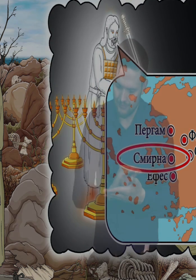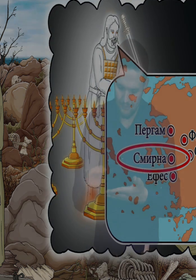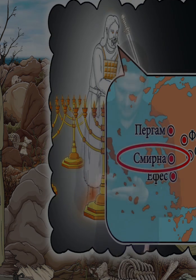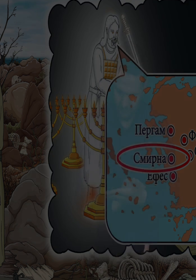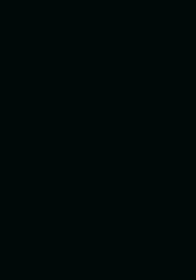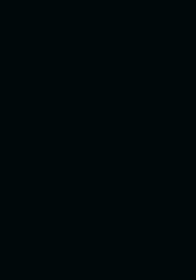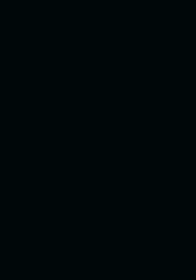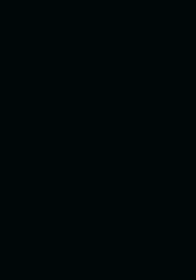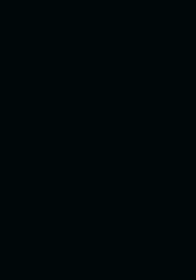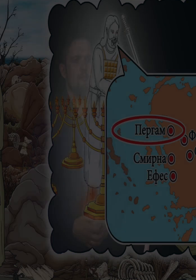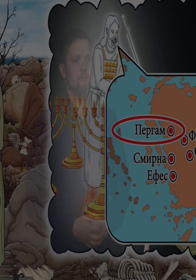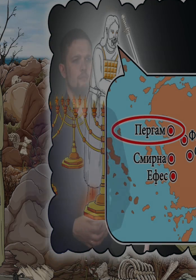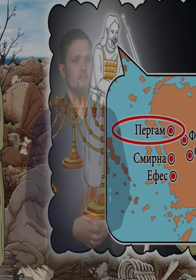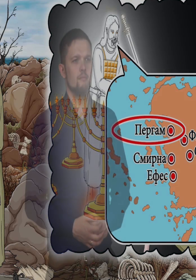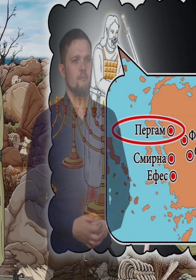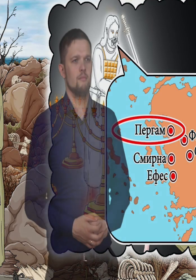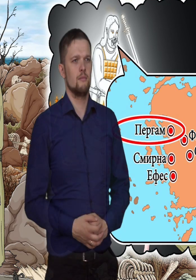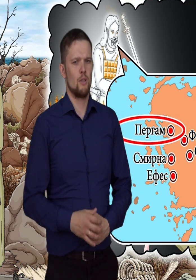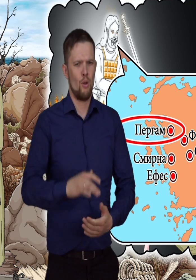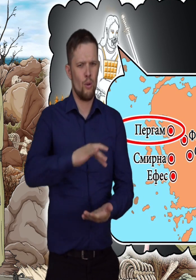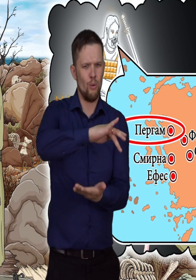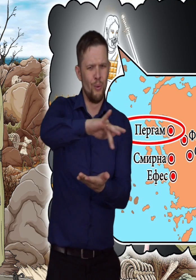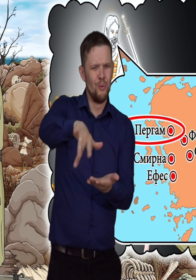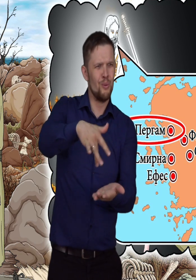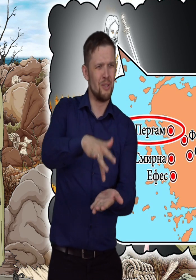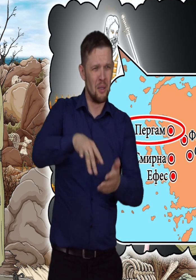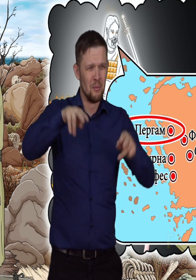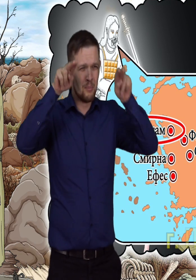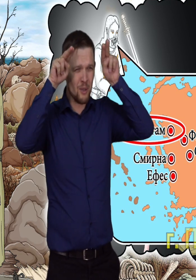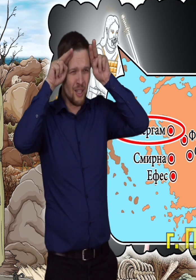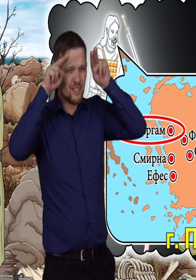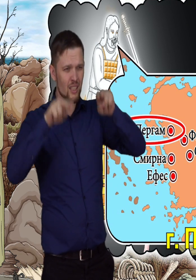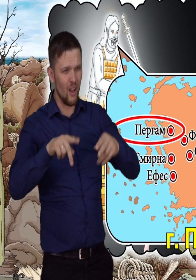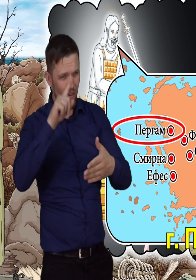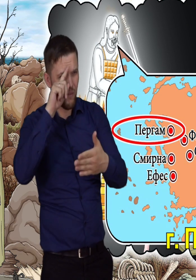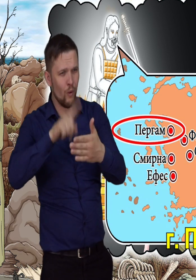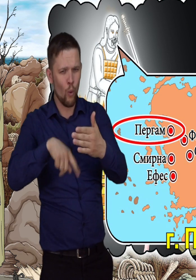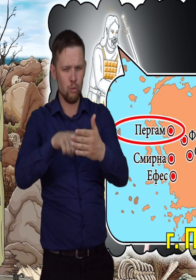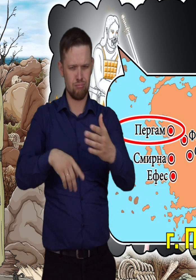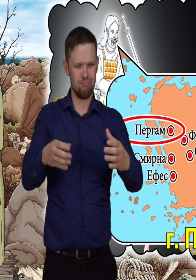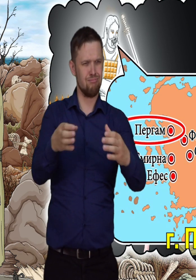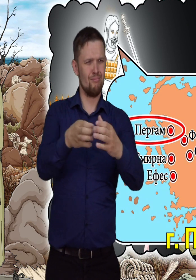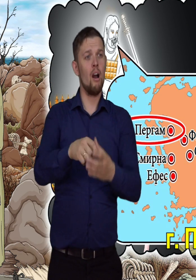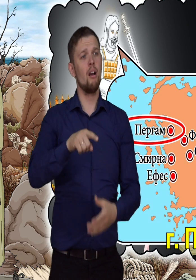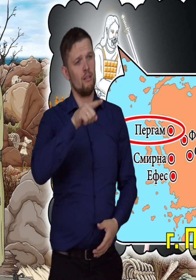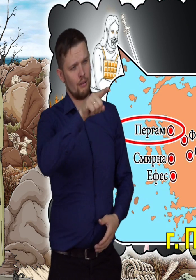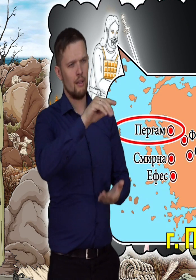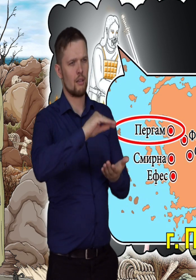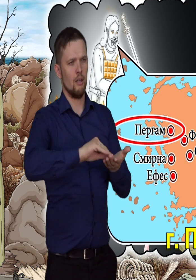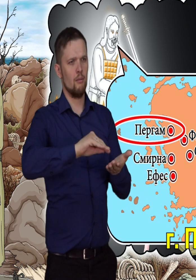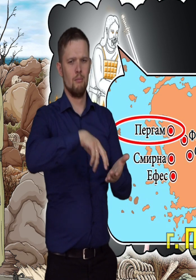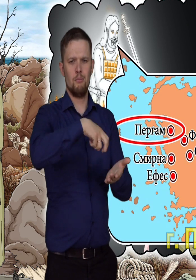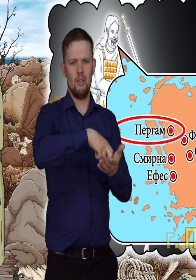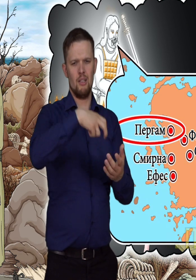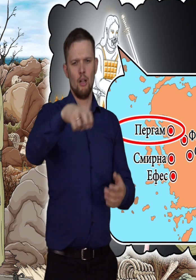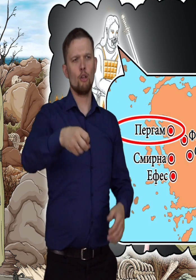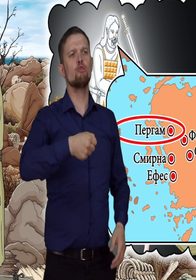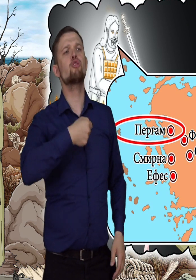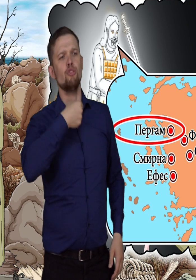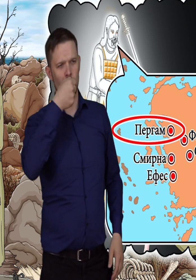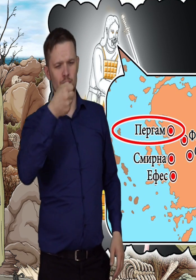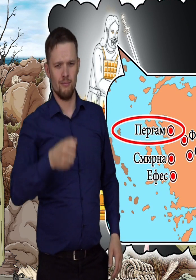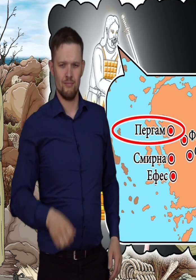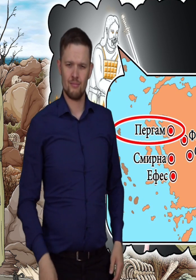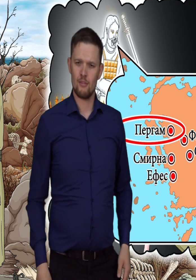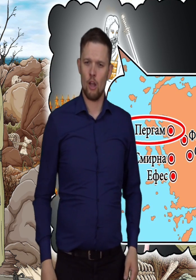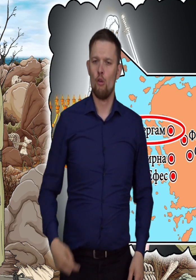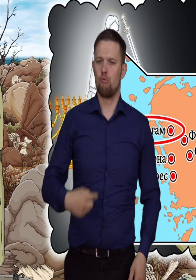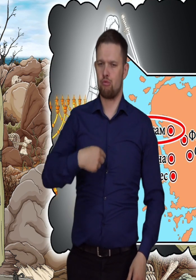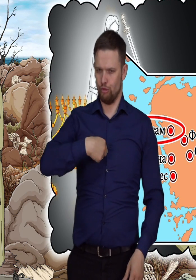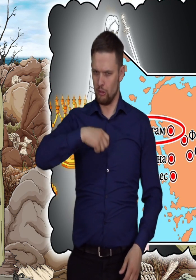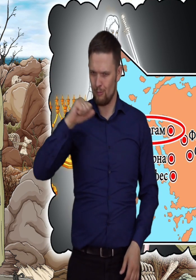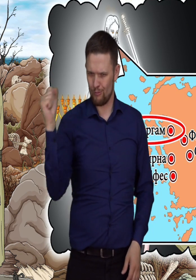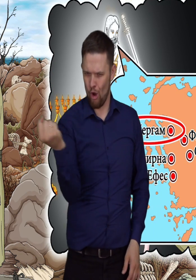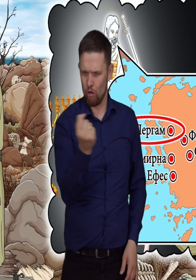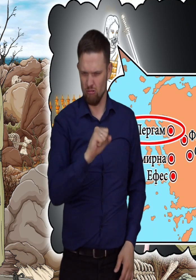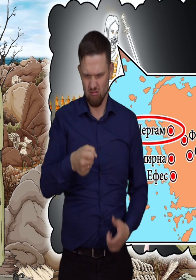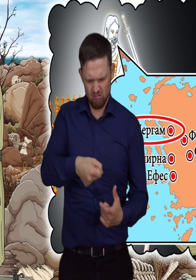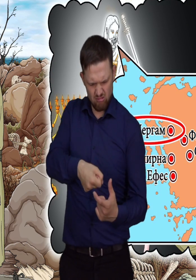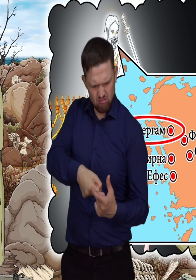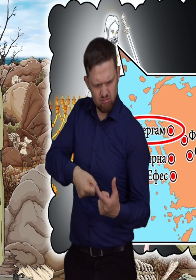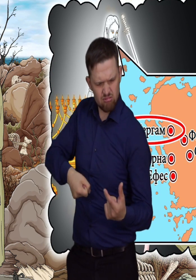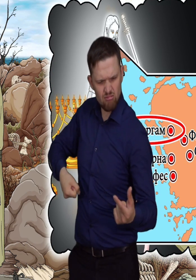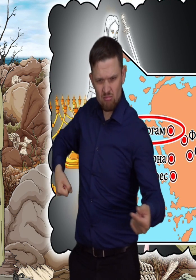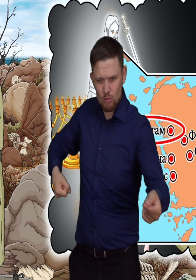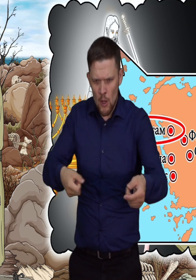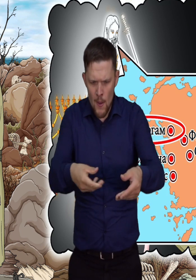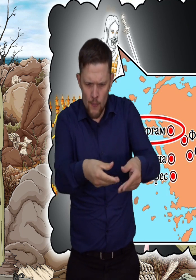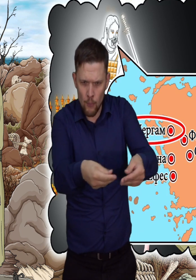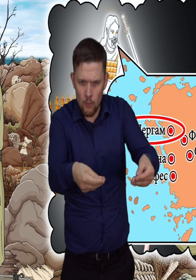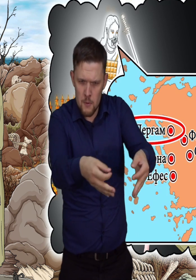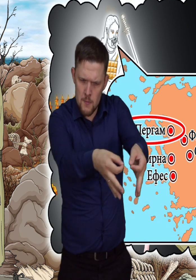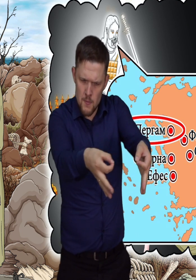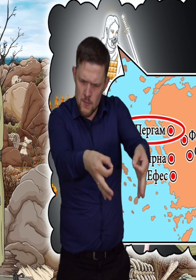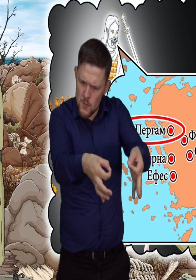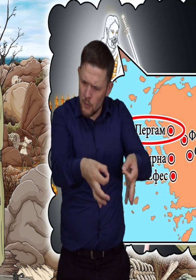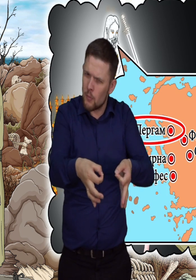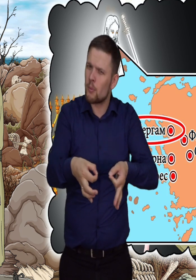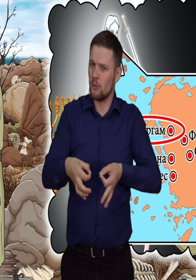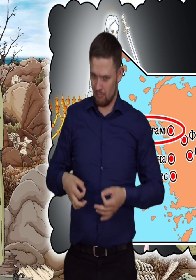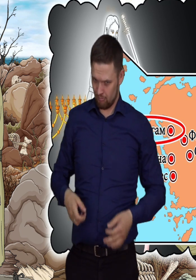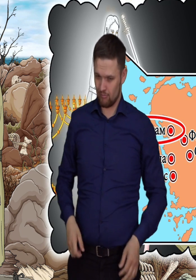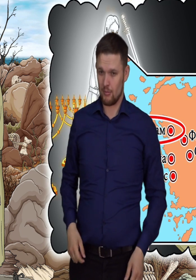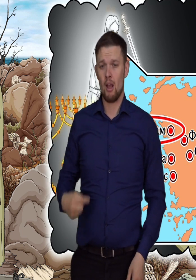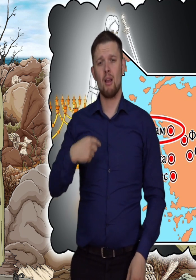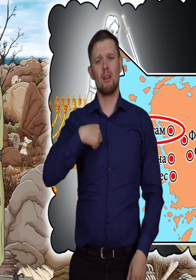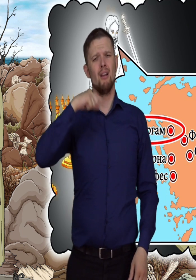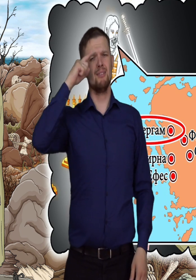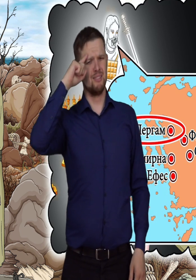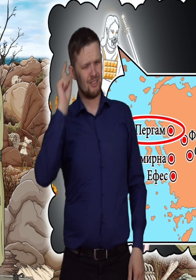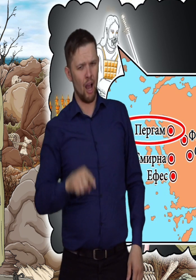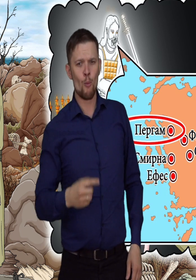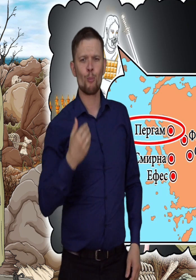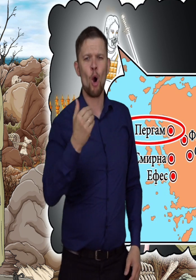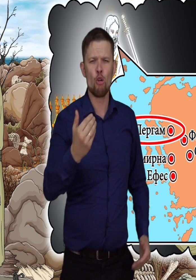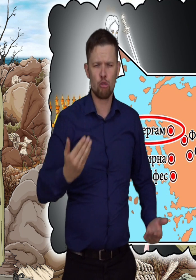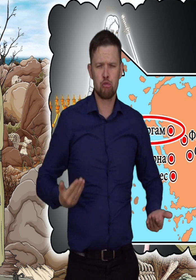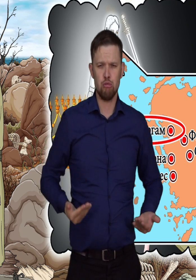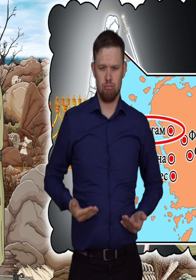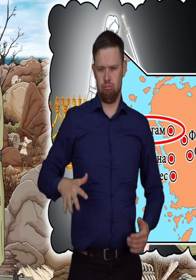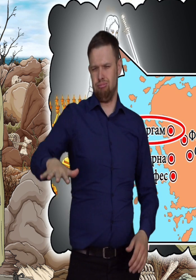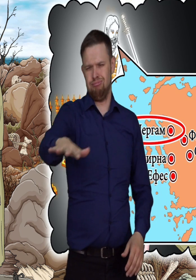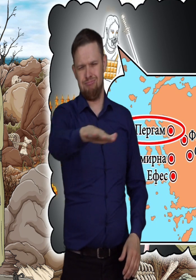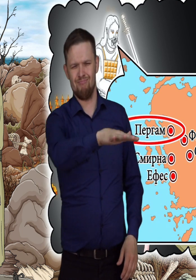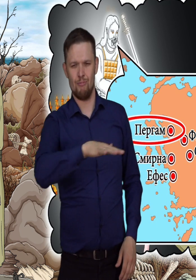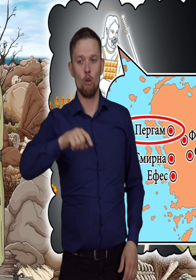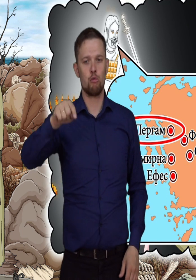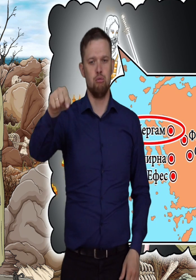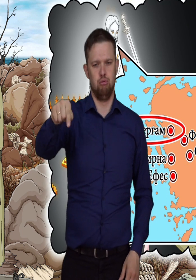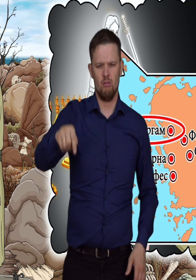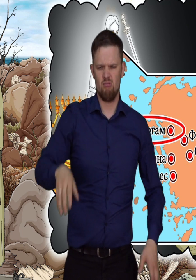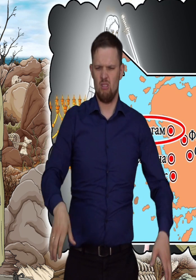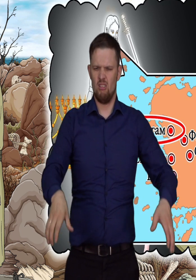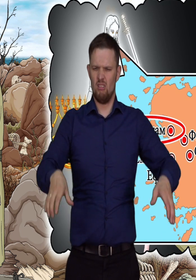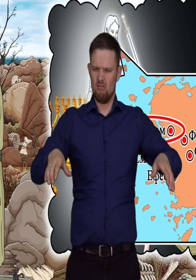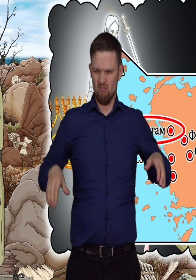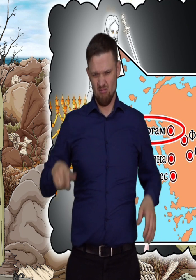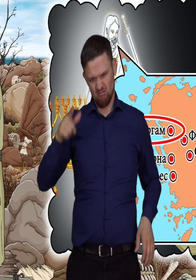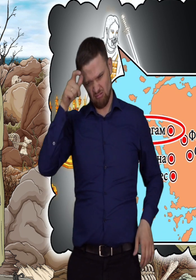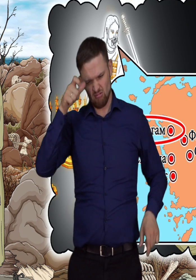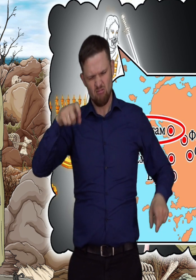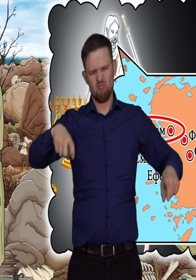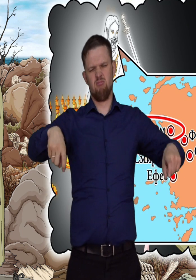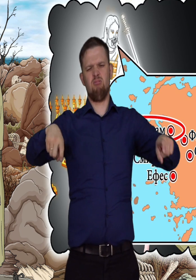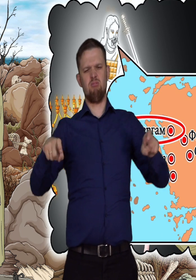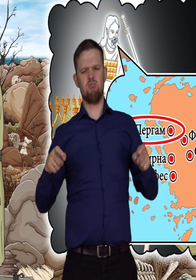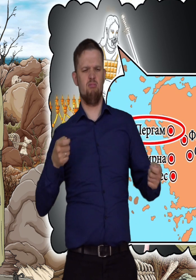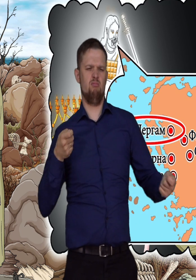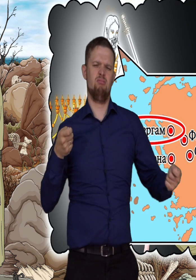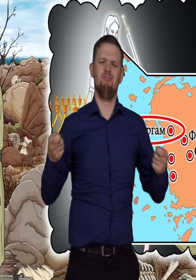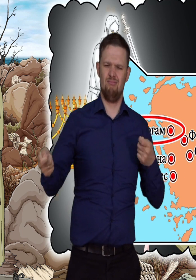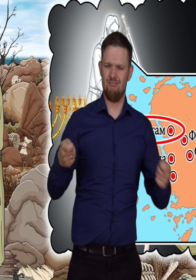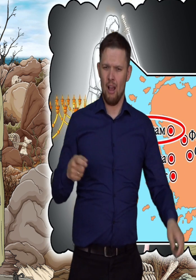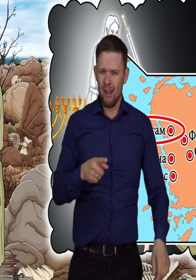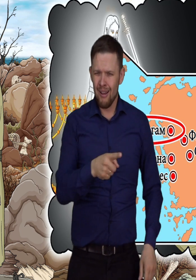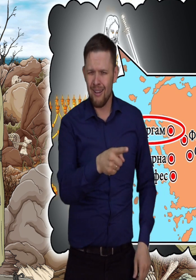To the angel of the church in Pergamum write: These are the words of the One who holds the sharp, double-edged sword.